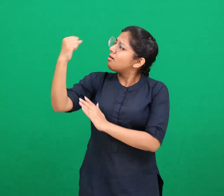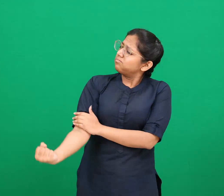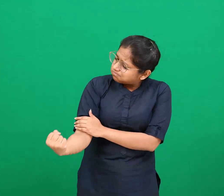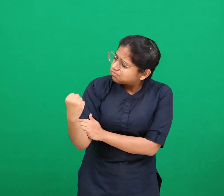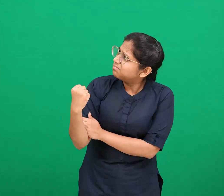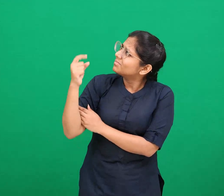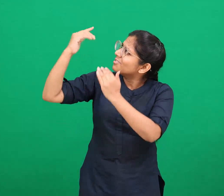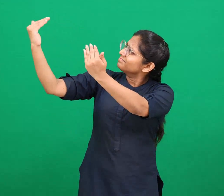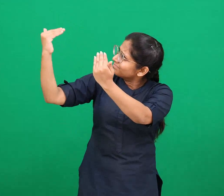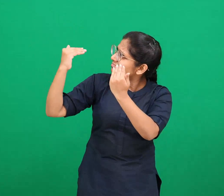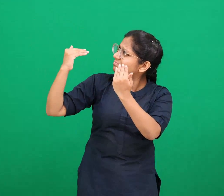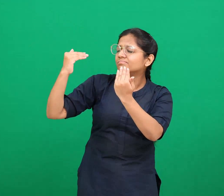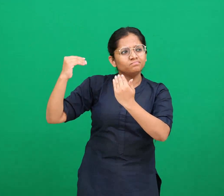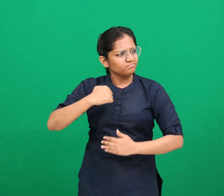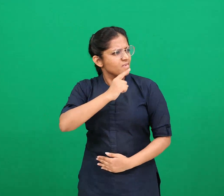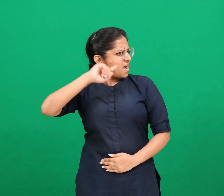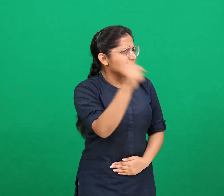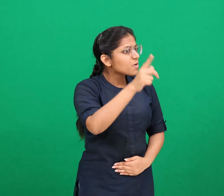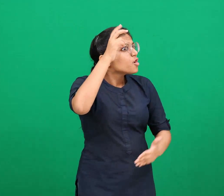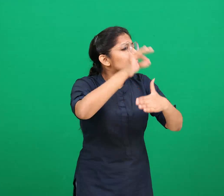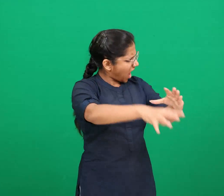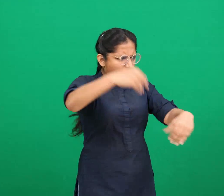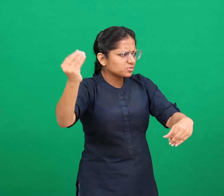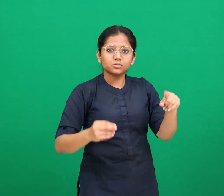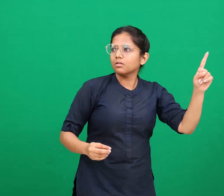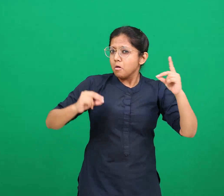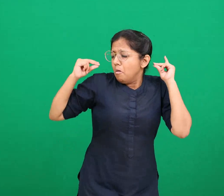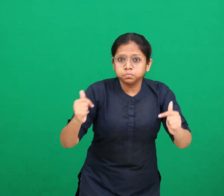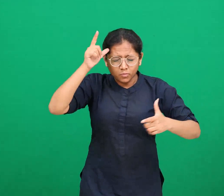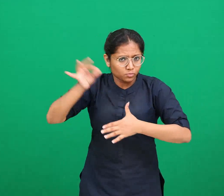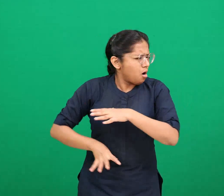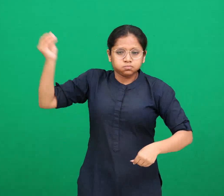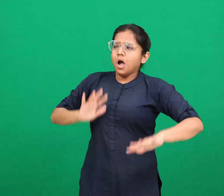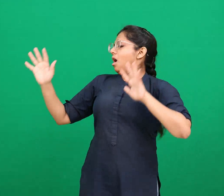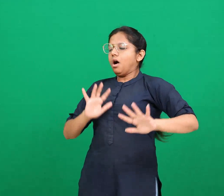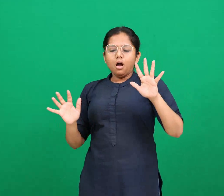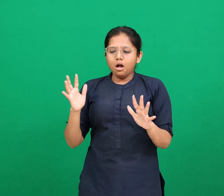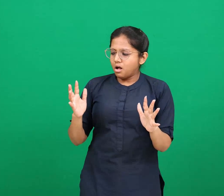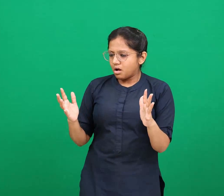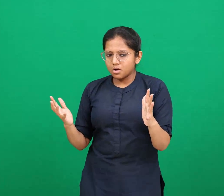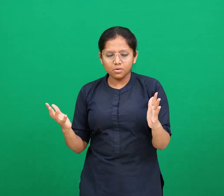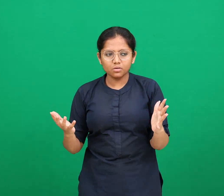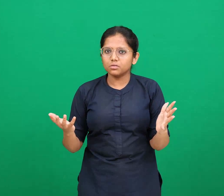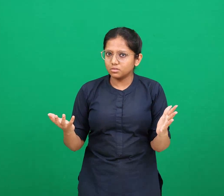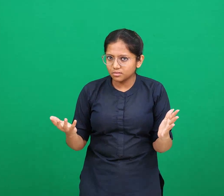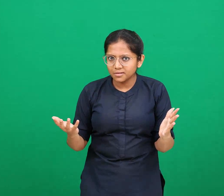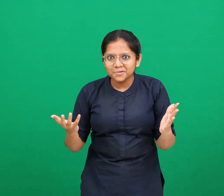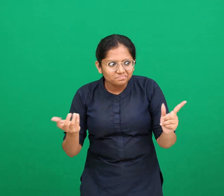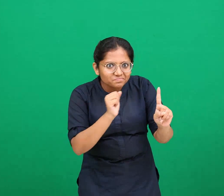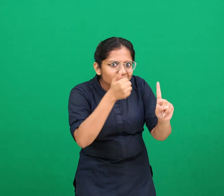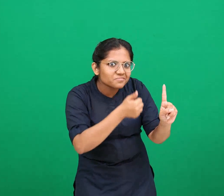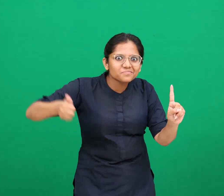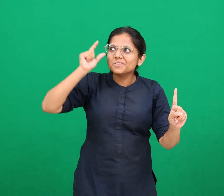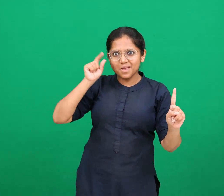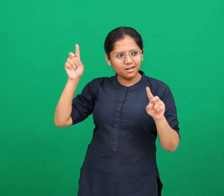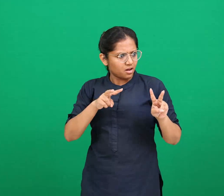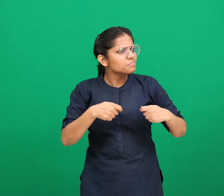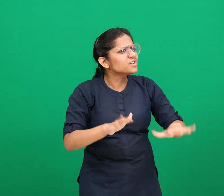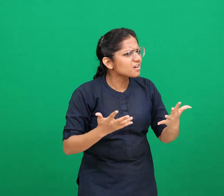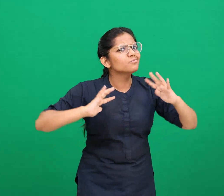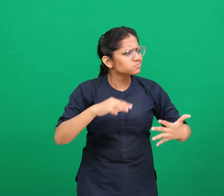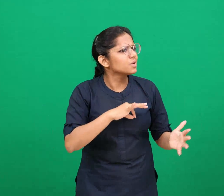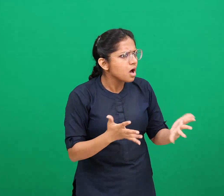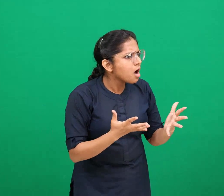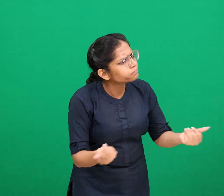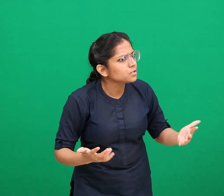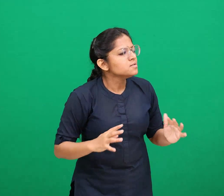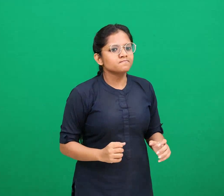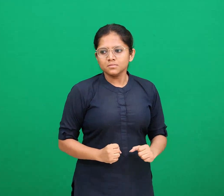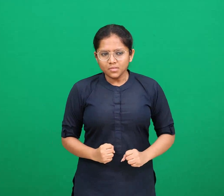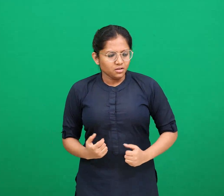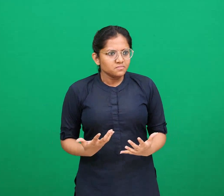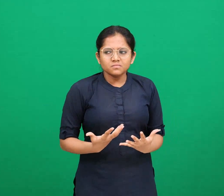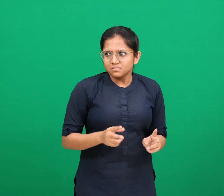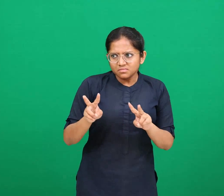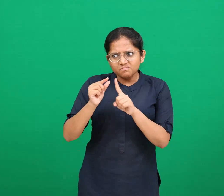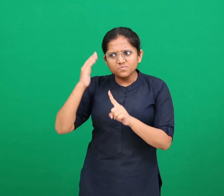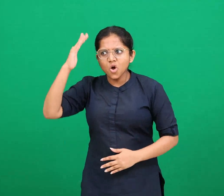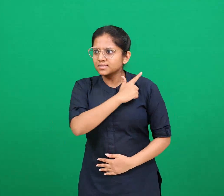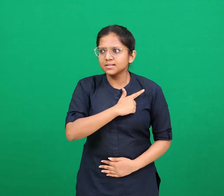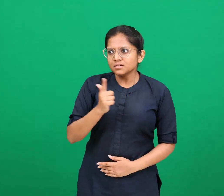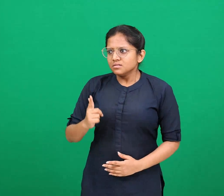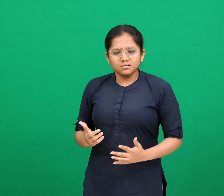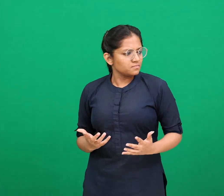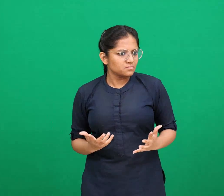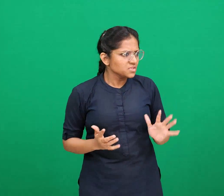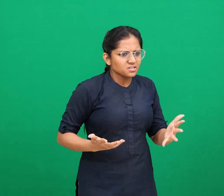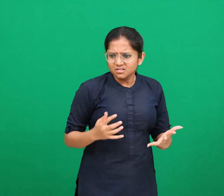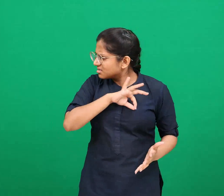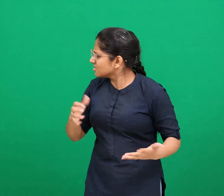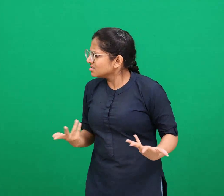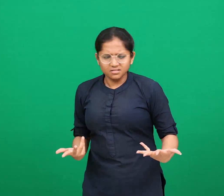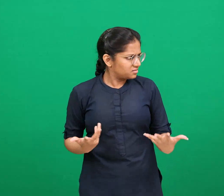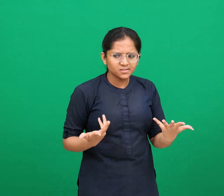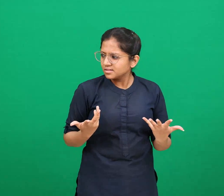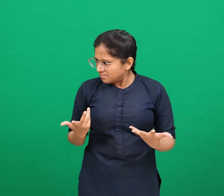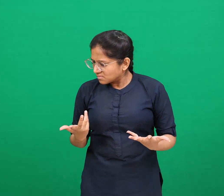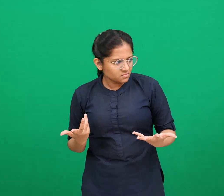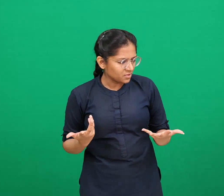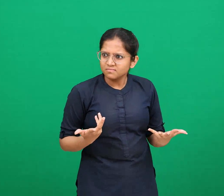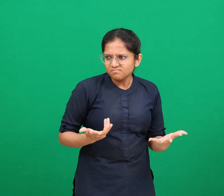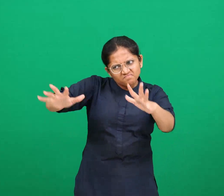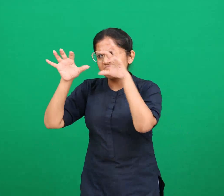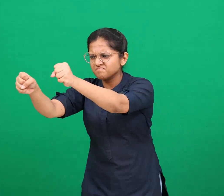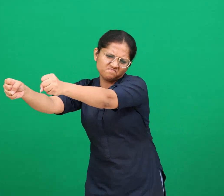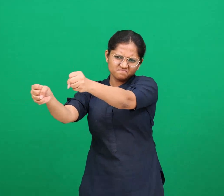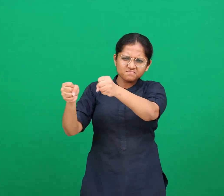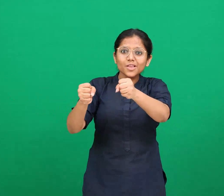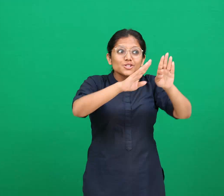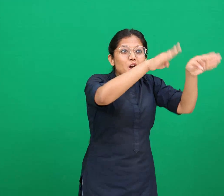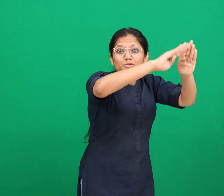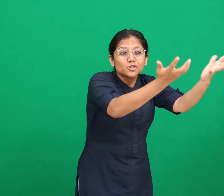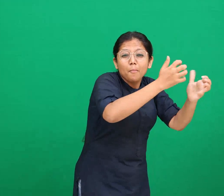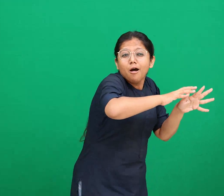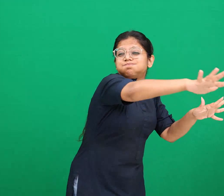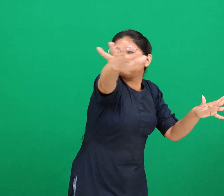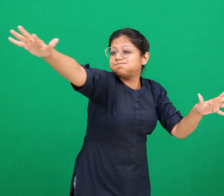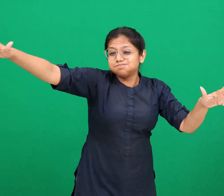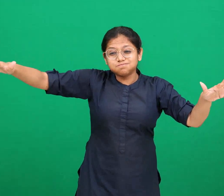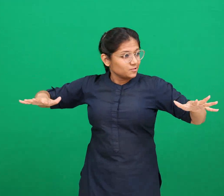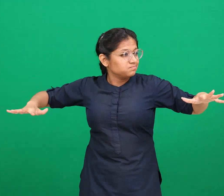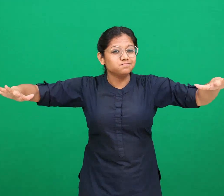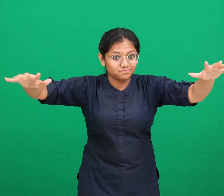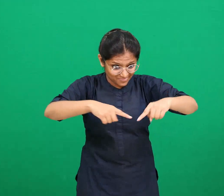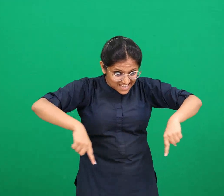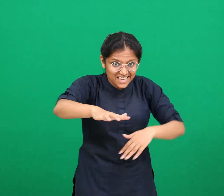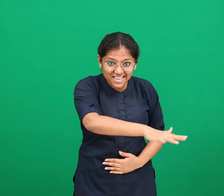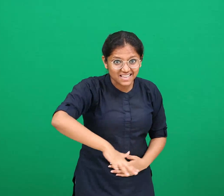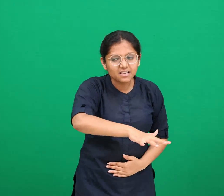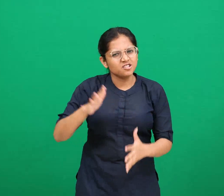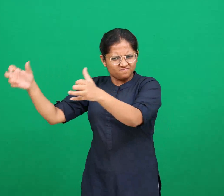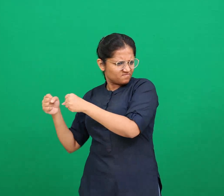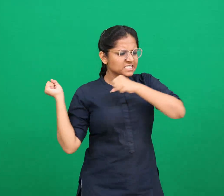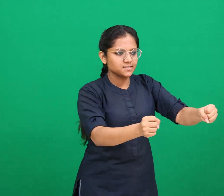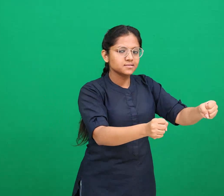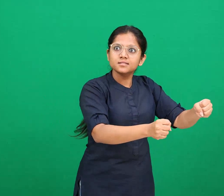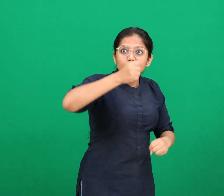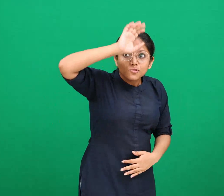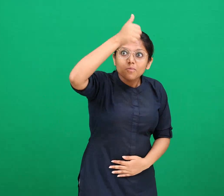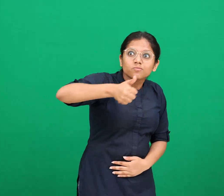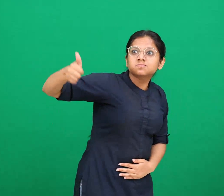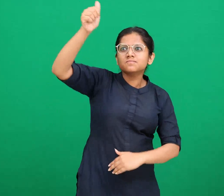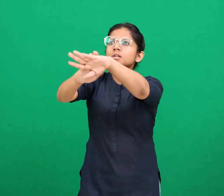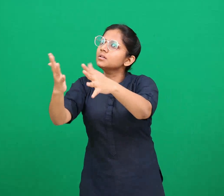When the girl' s owners saw that their hope of making money was gone, they seized Paul and Silas and dragged them before the authorities in the marketplace.